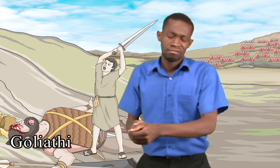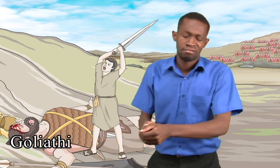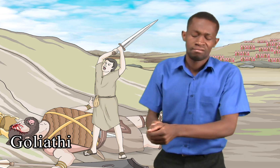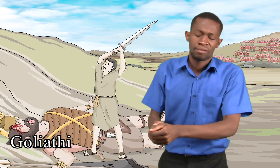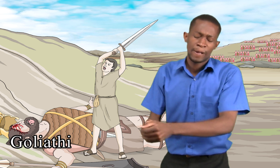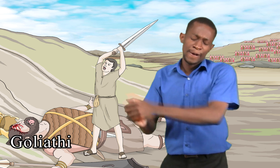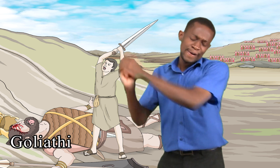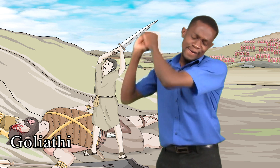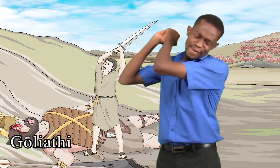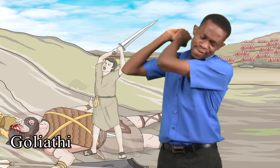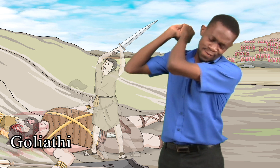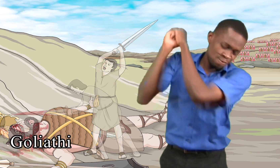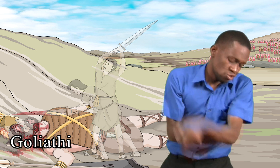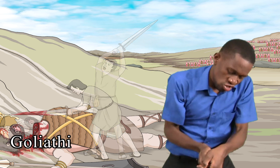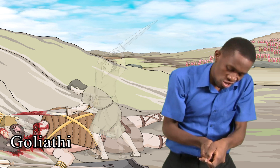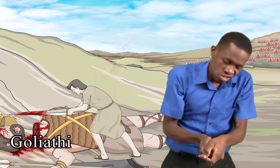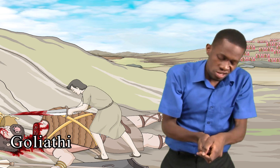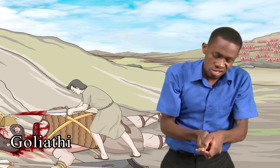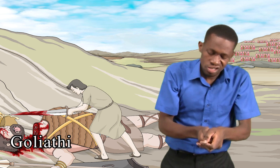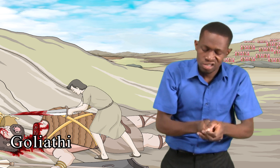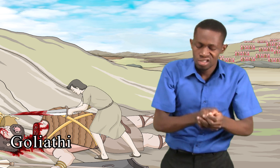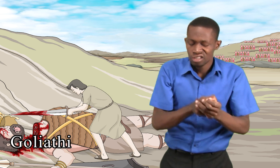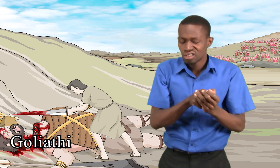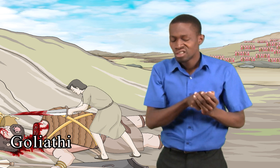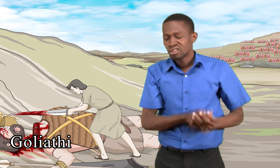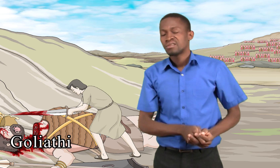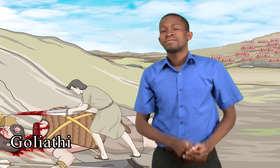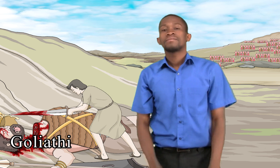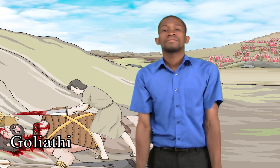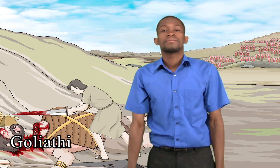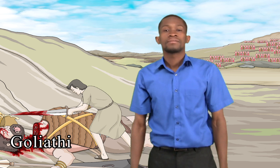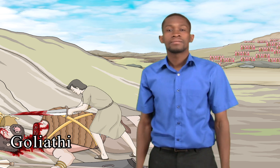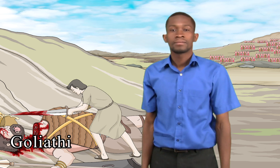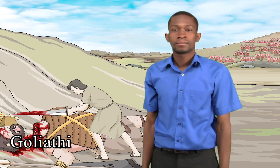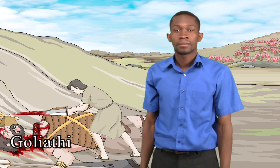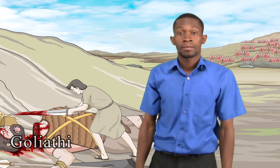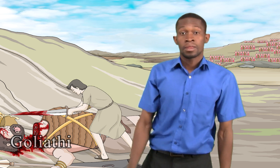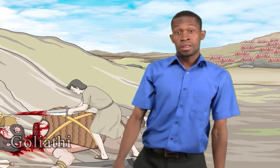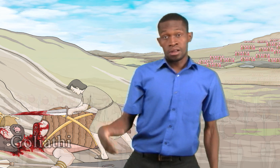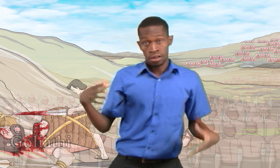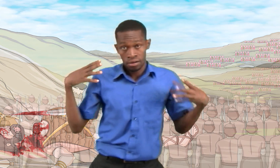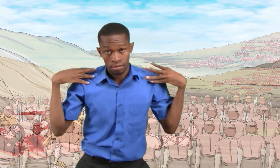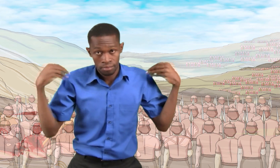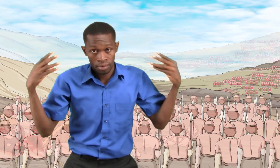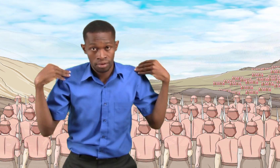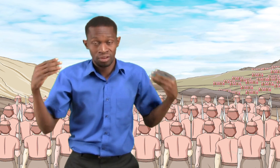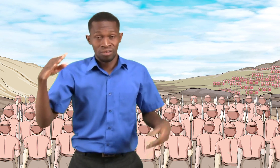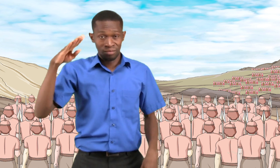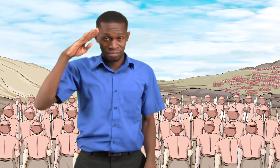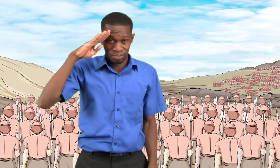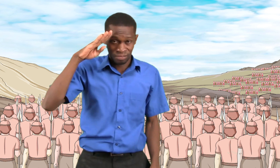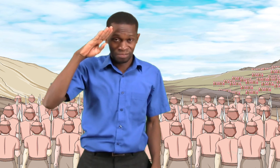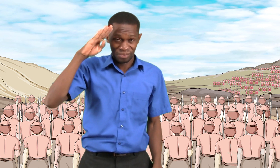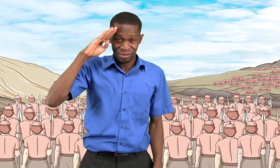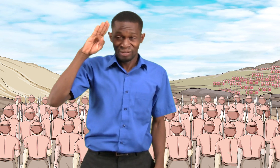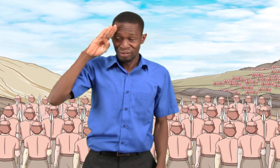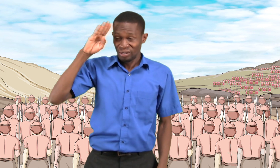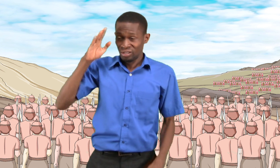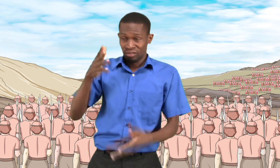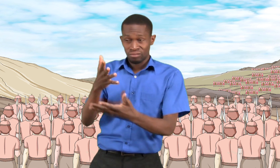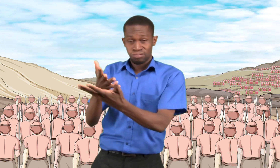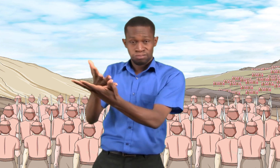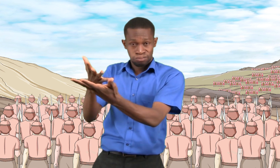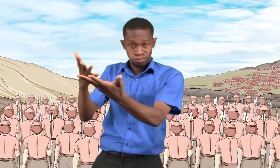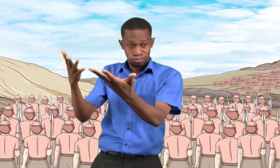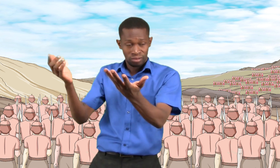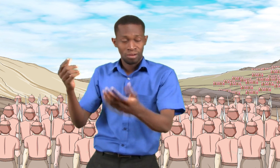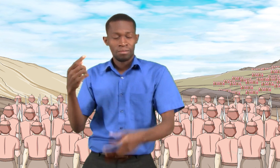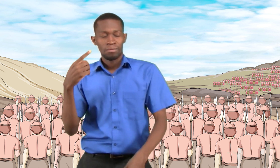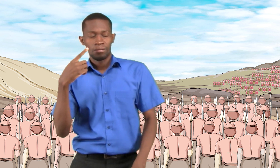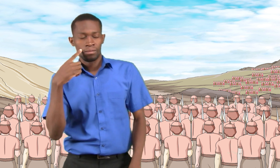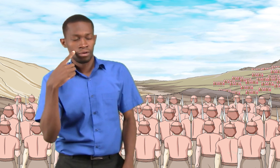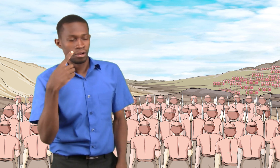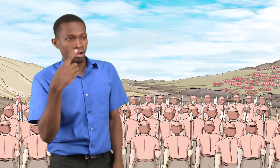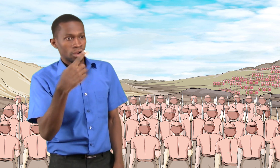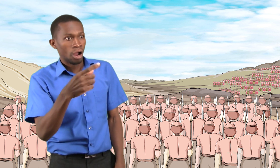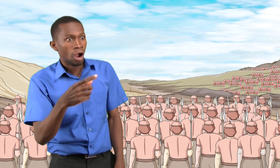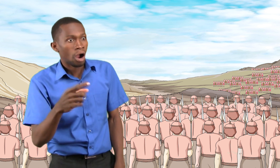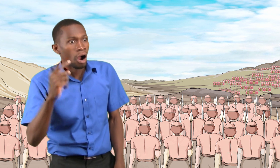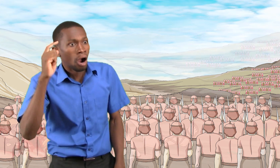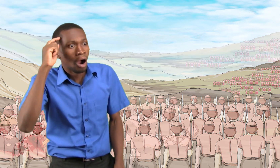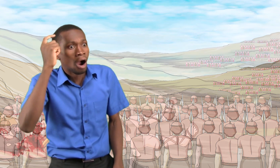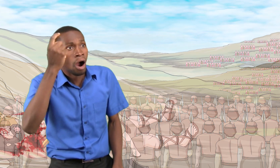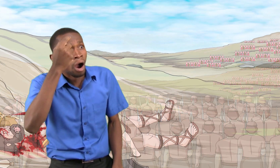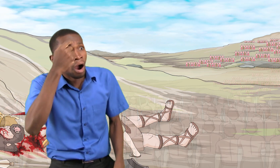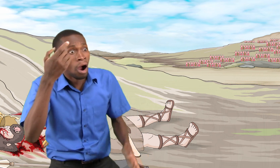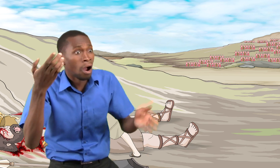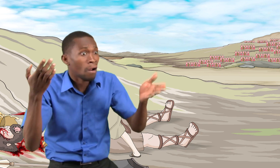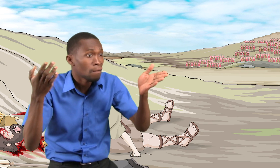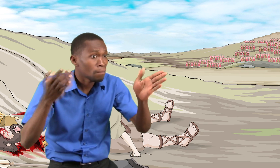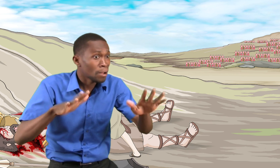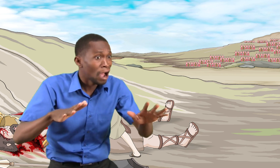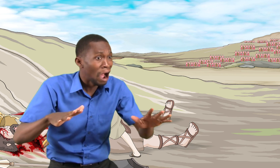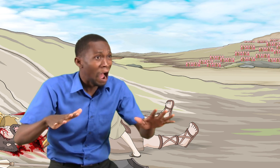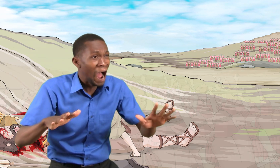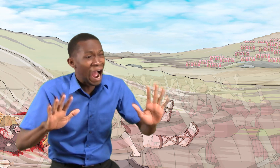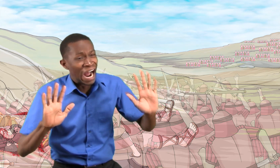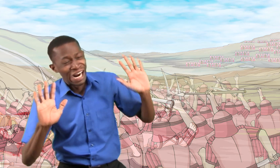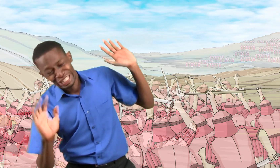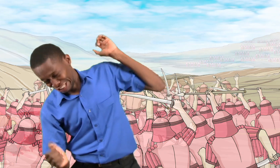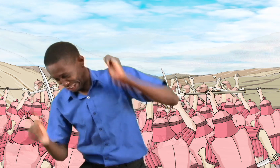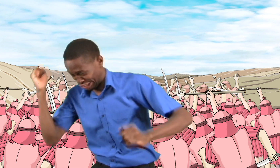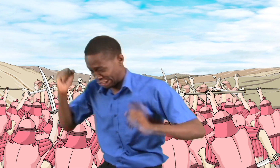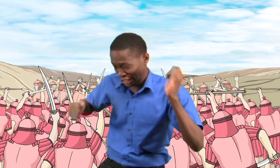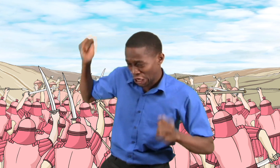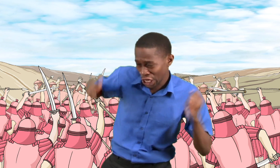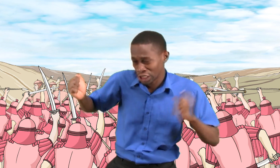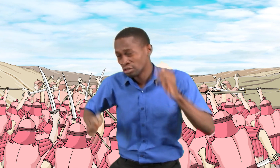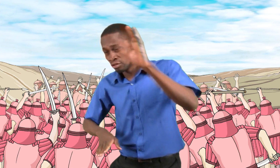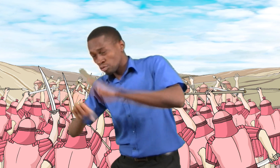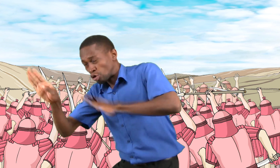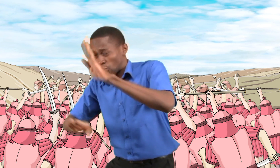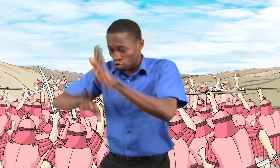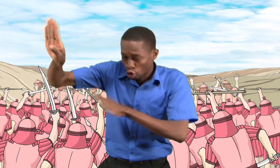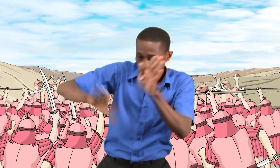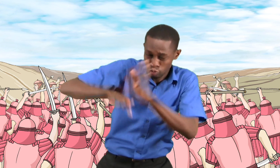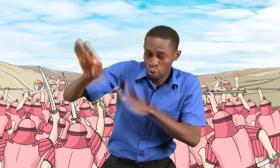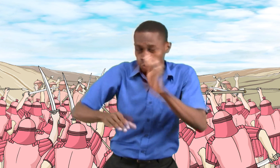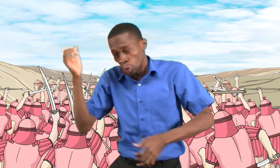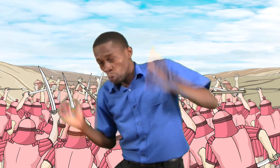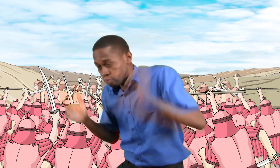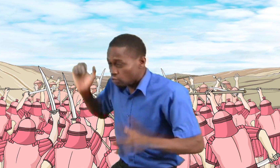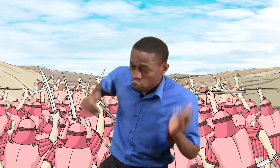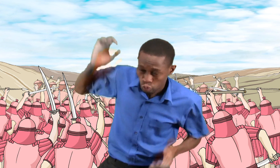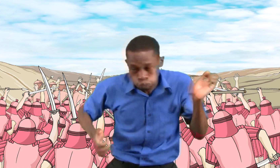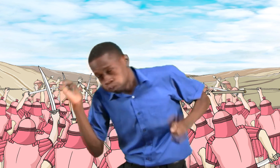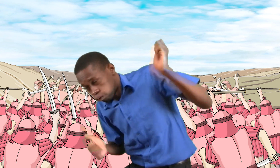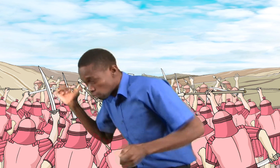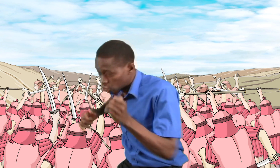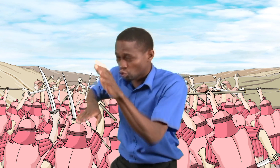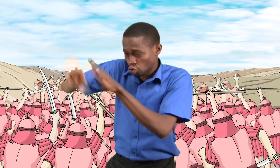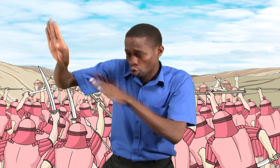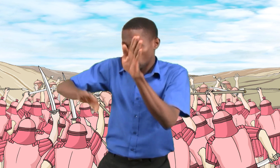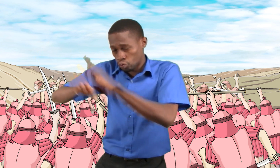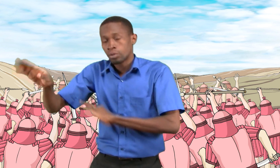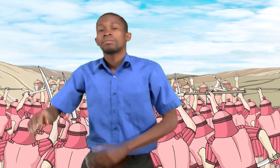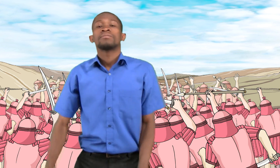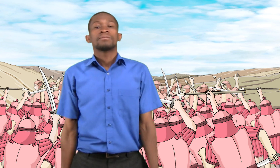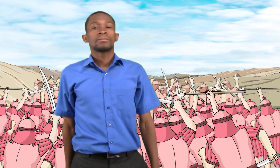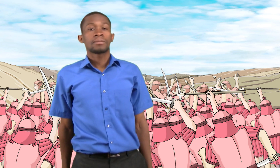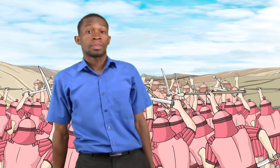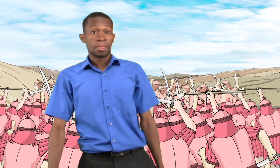and he cut off his head with the sword. When the Philistines saw that their hero was dead, they turned and ran.